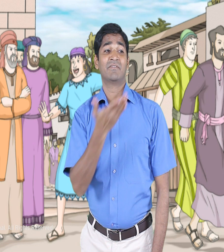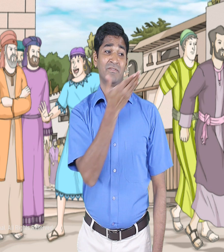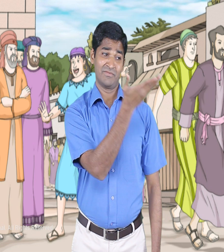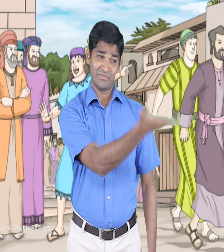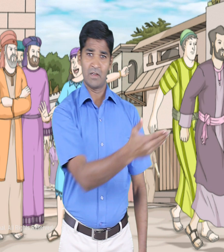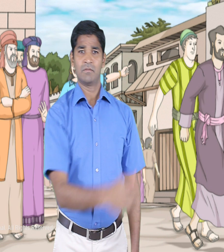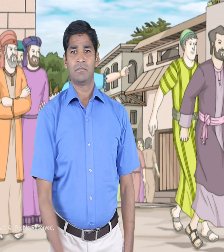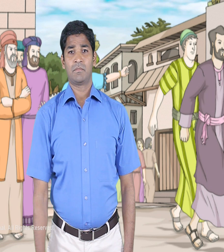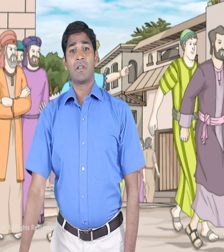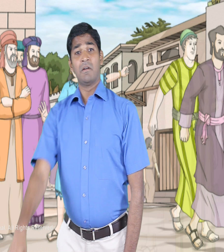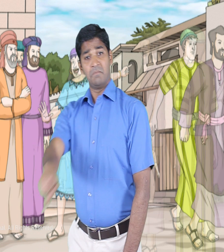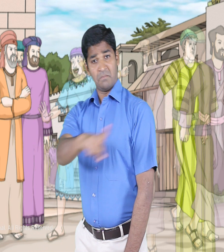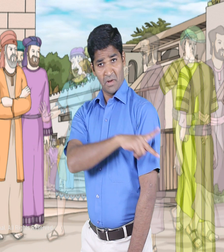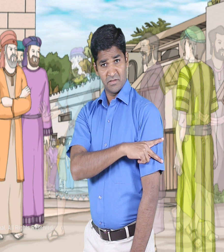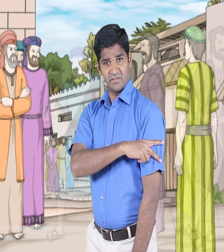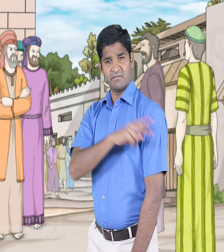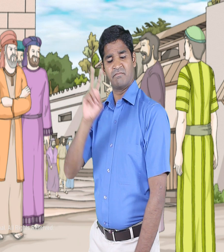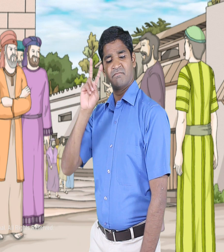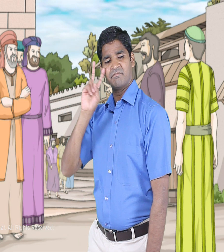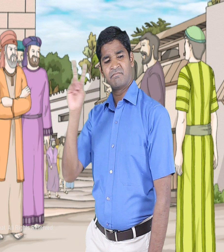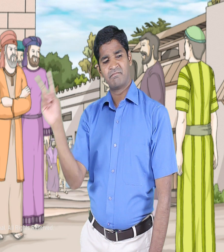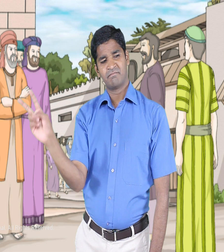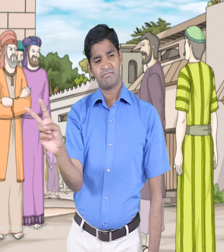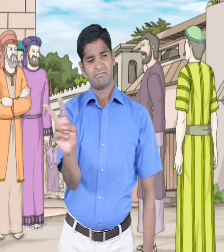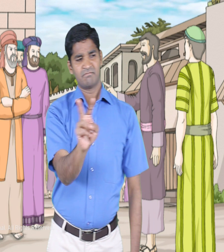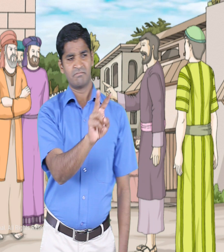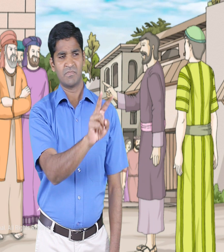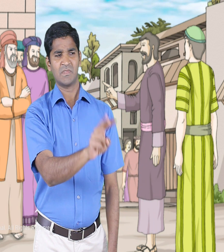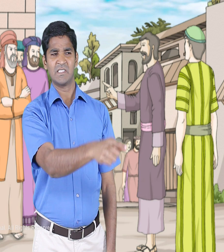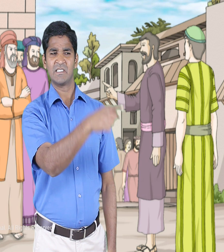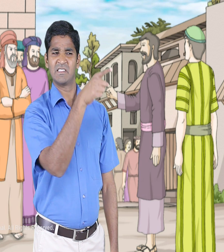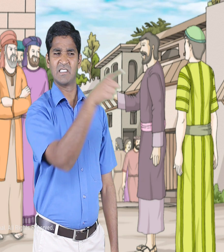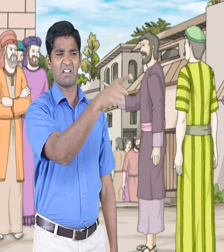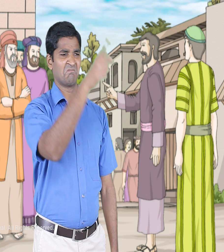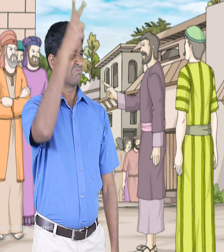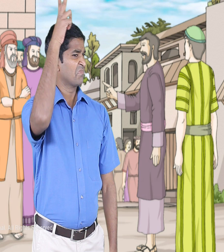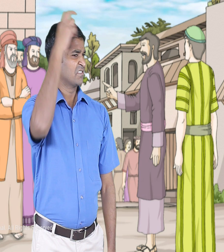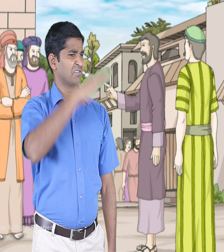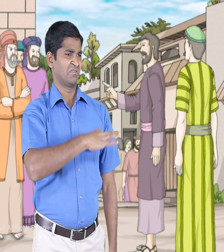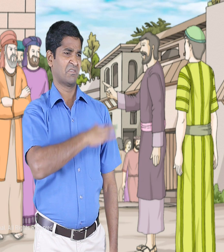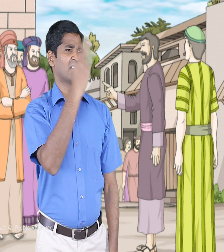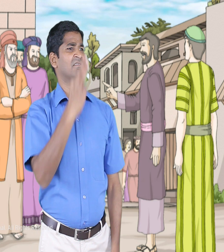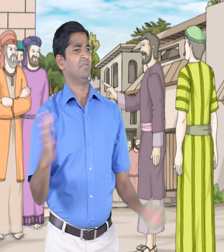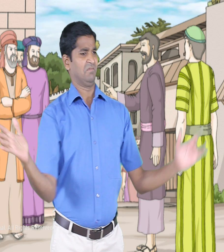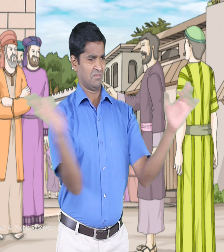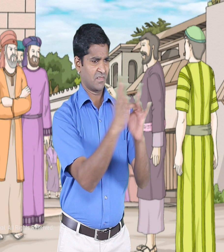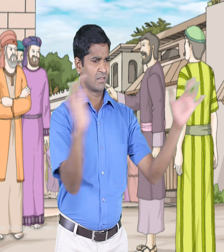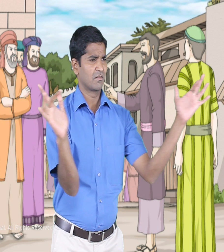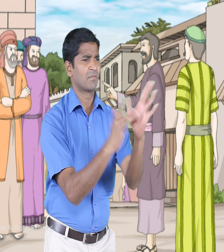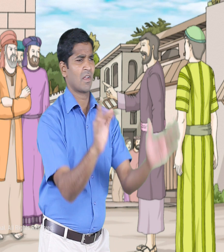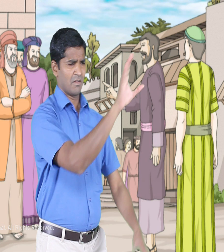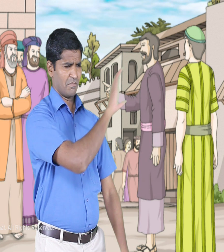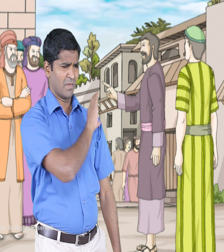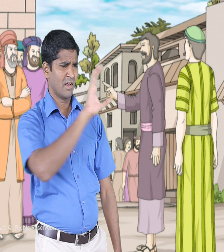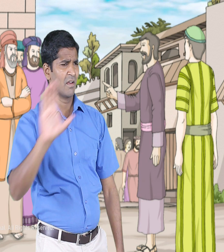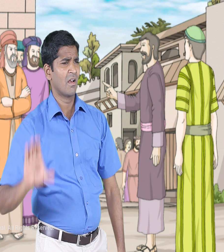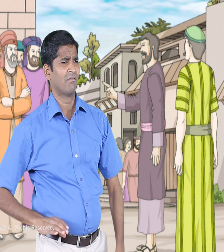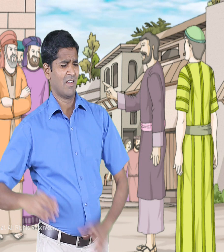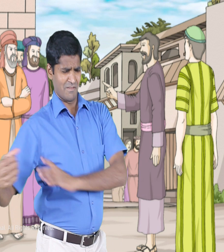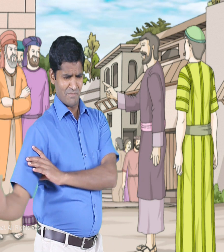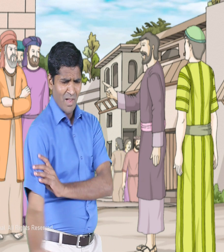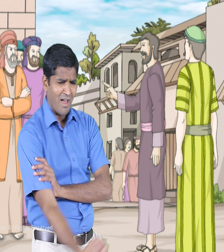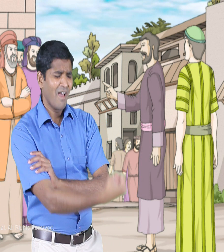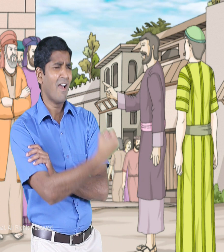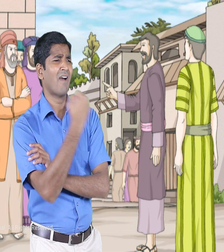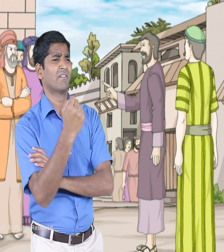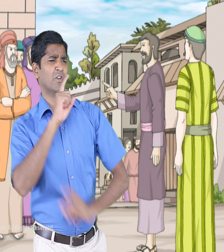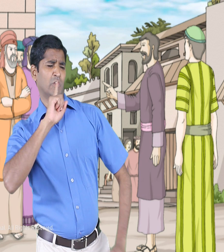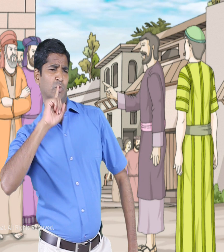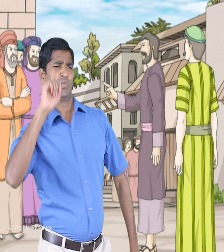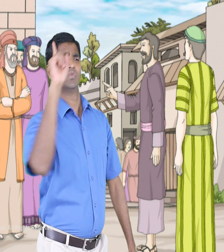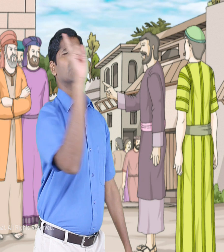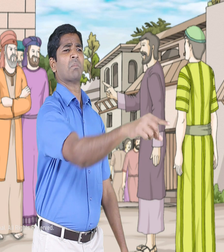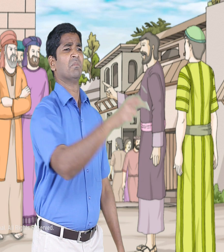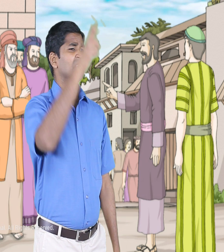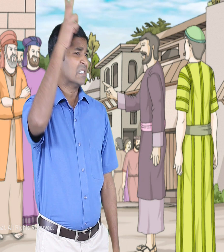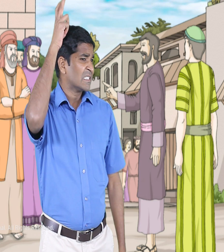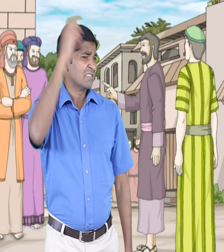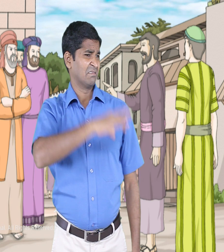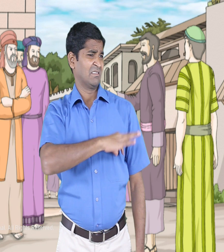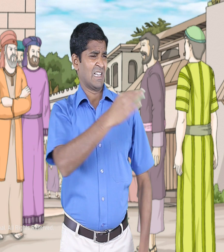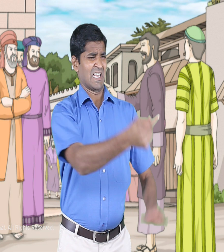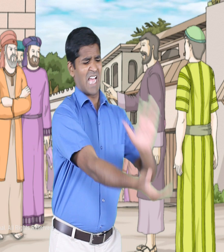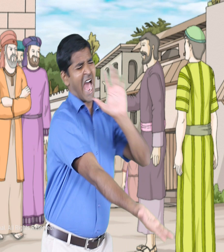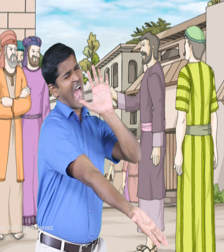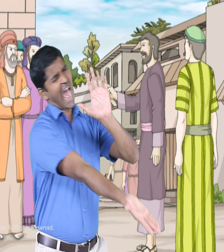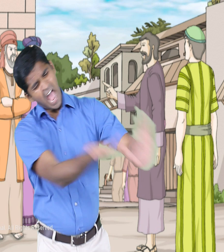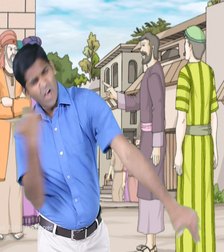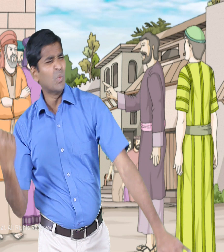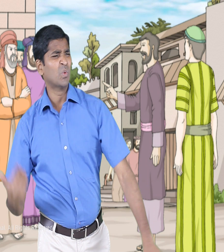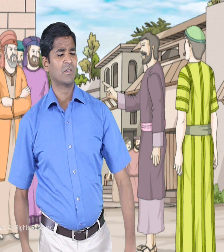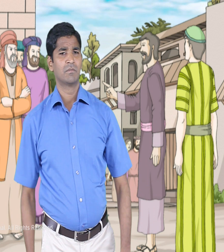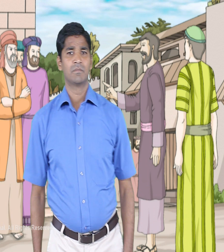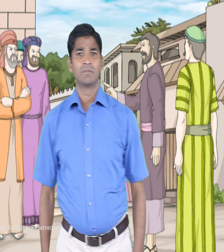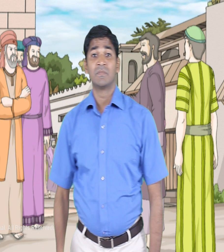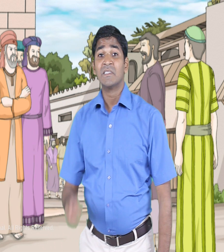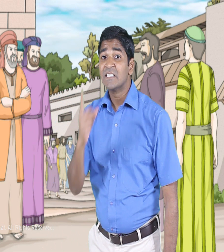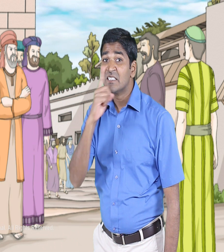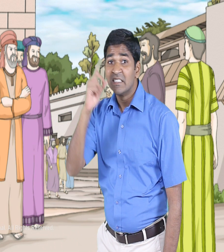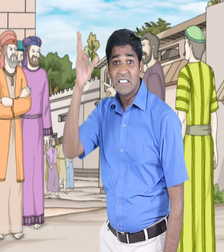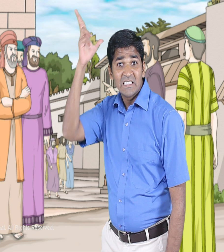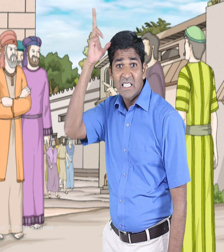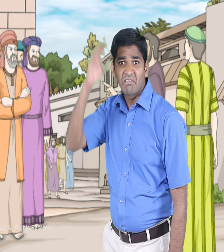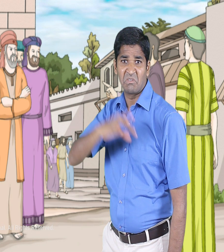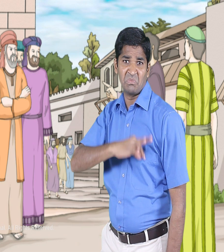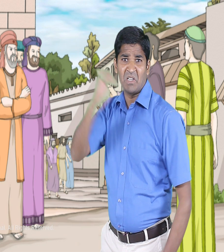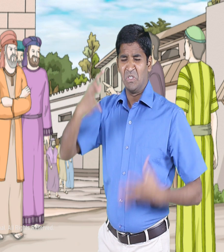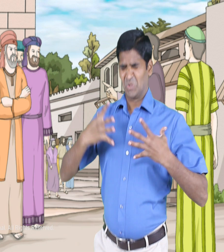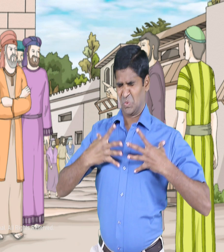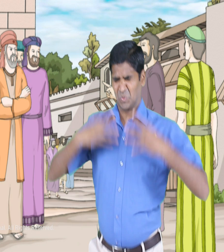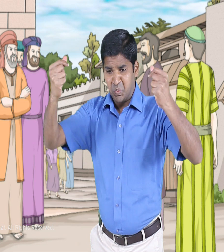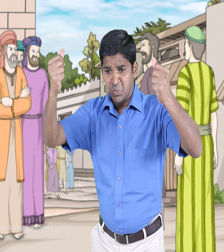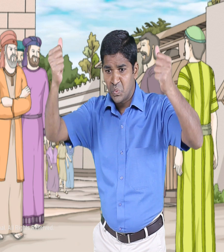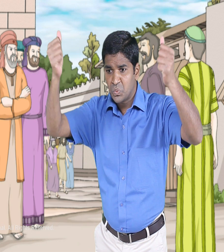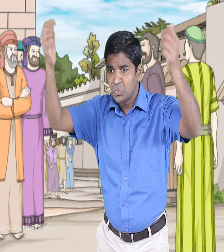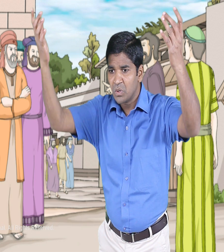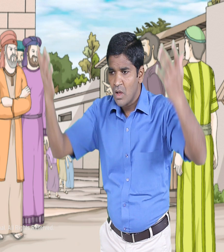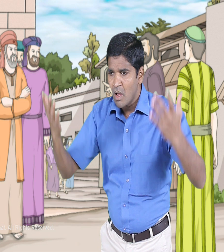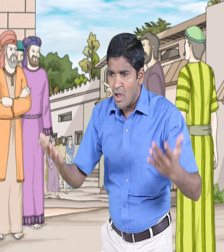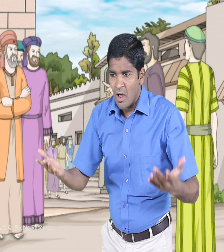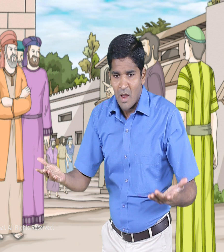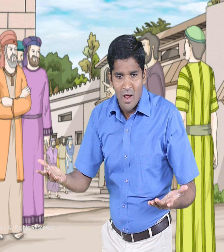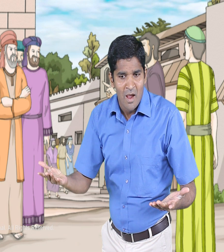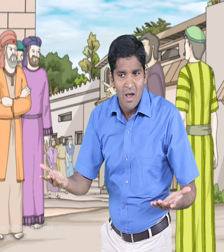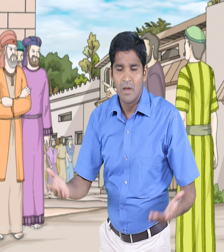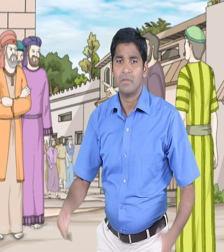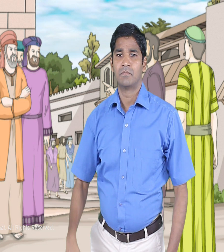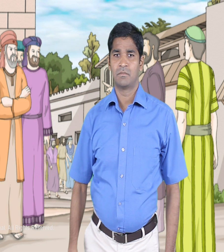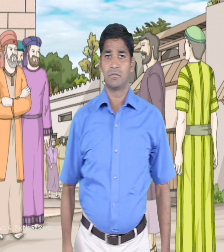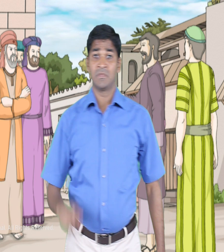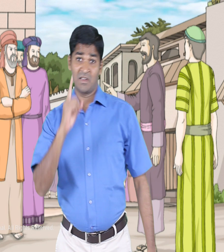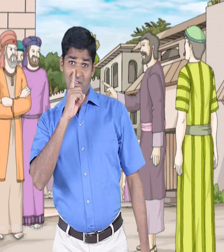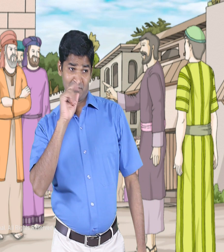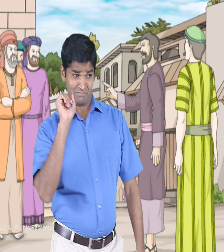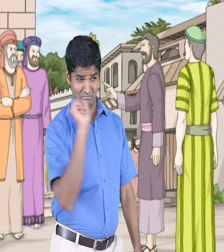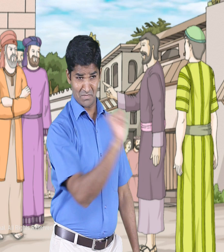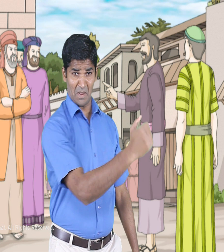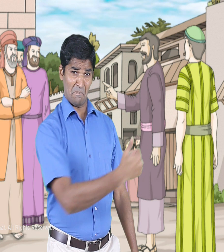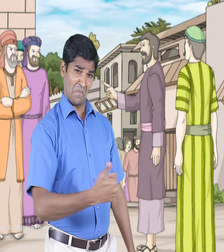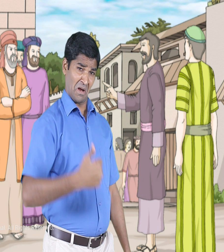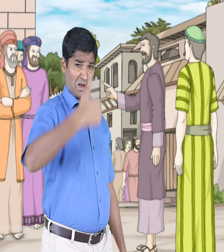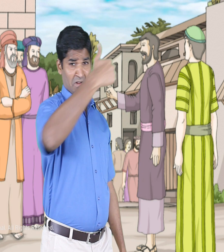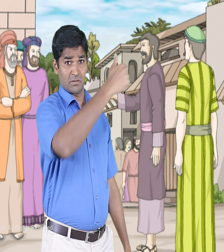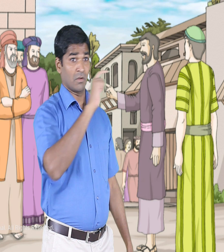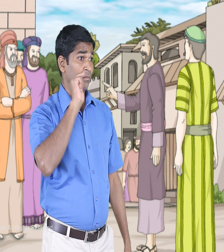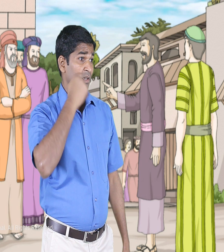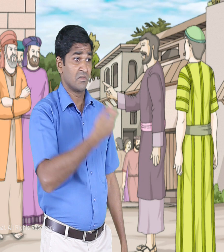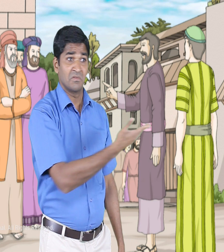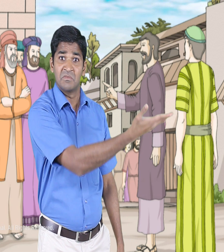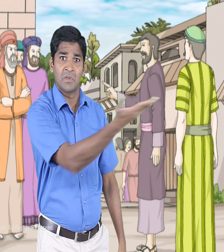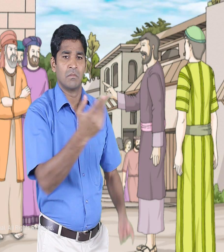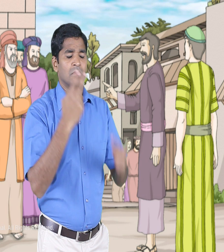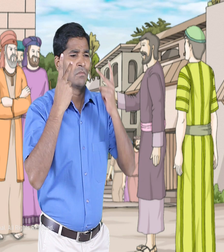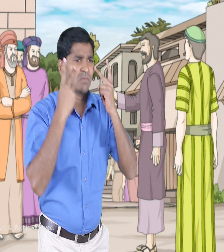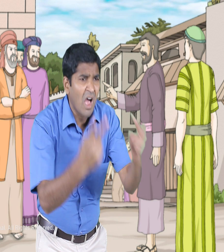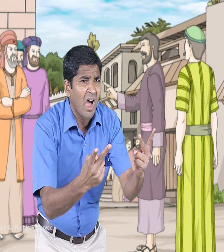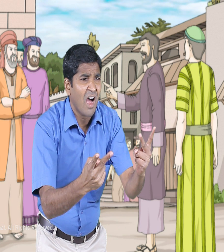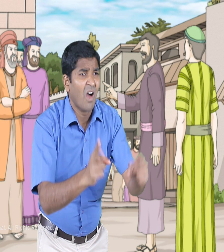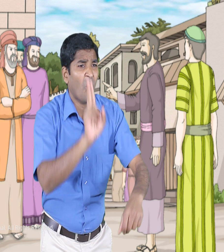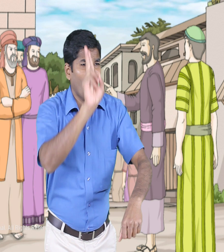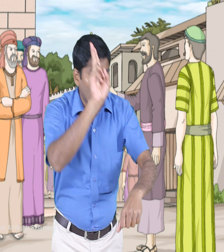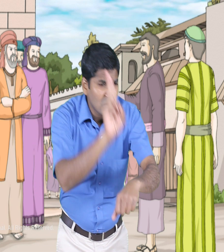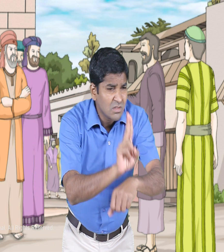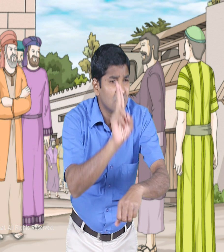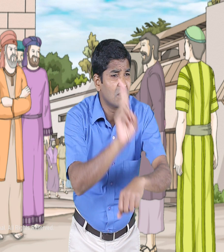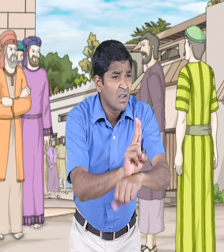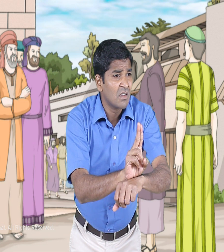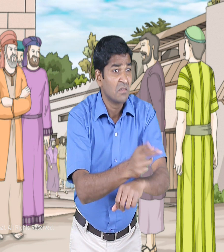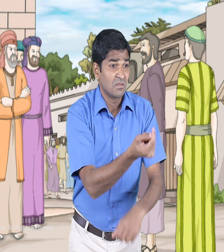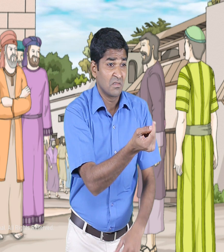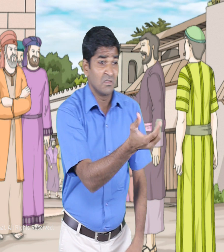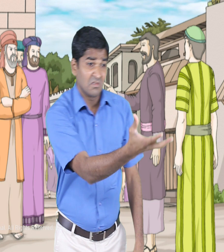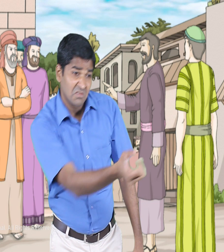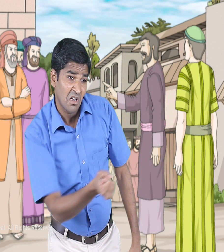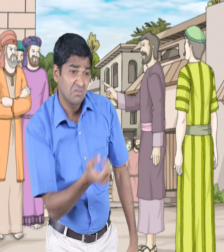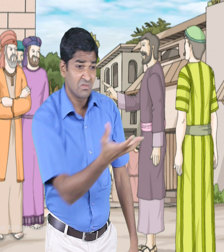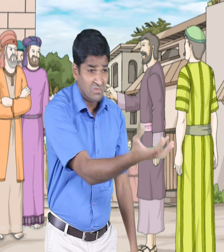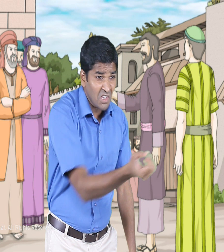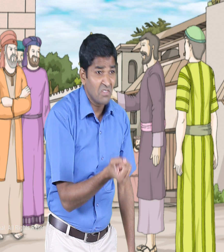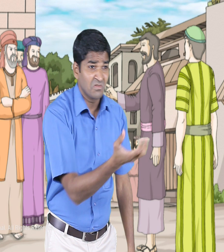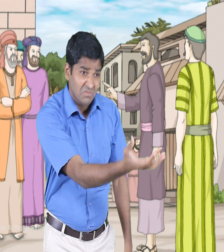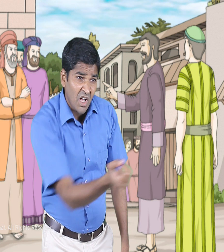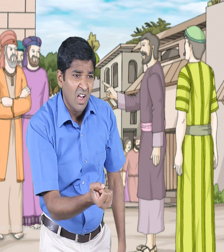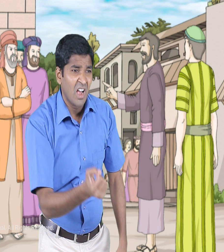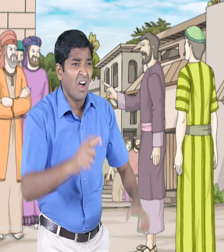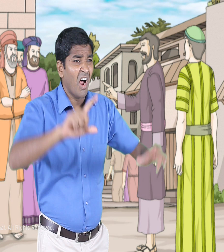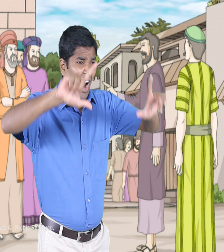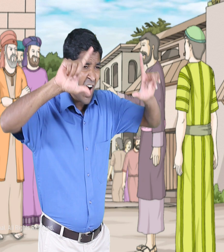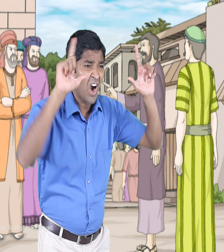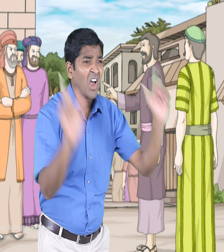Eventually Paul grew so aggravated that he turned and said to the spirit, “In the name of Jesus Christ I command you to come out of her!”